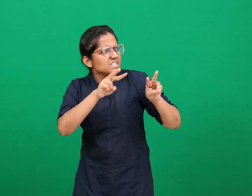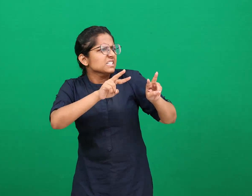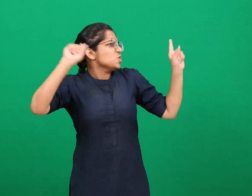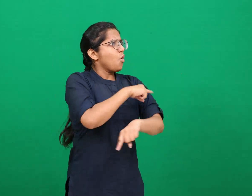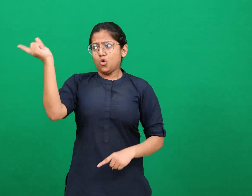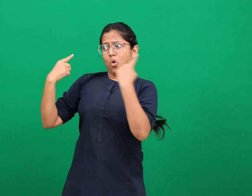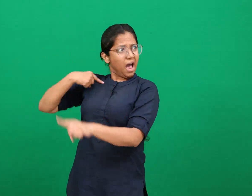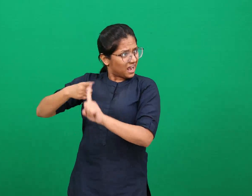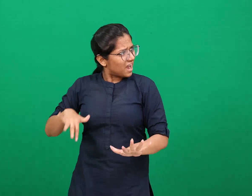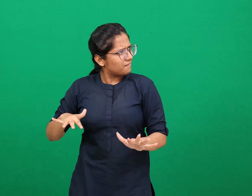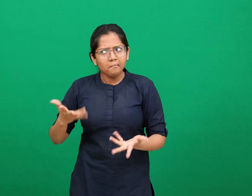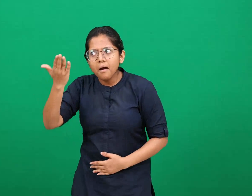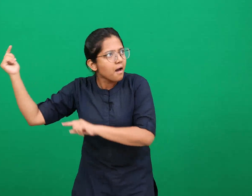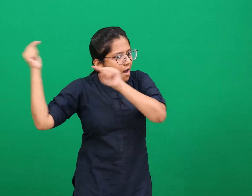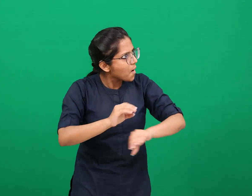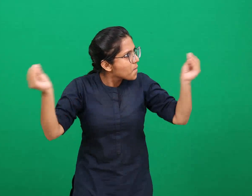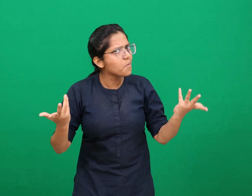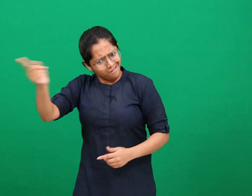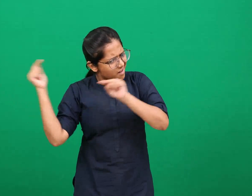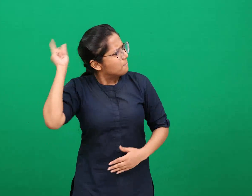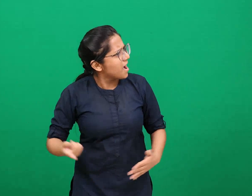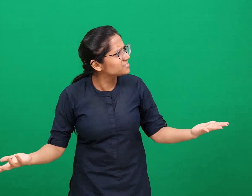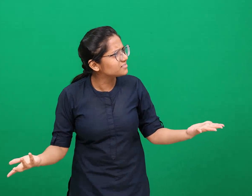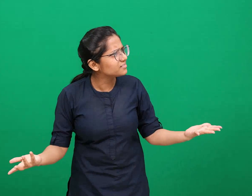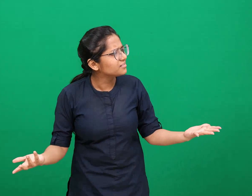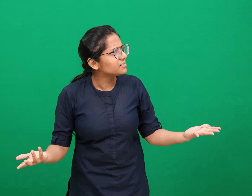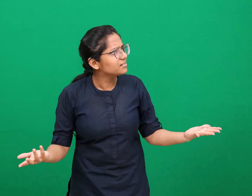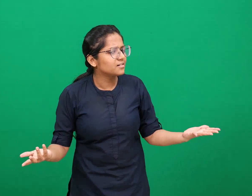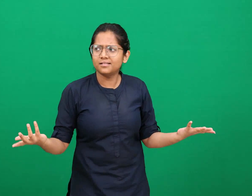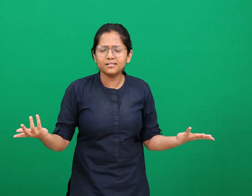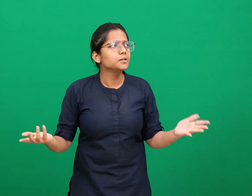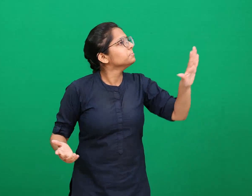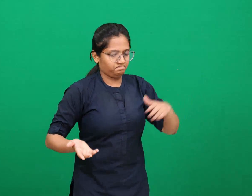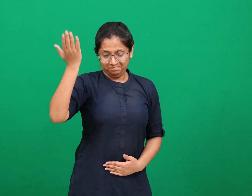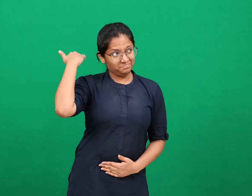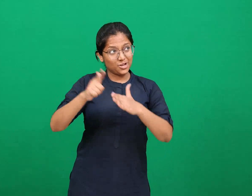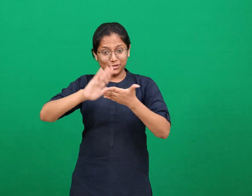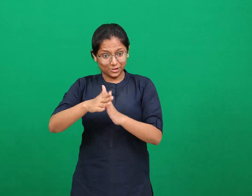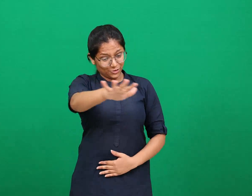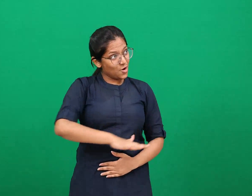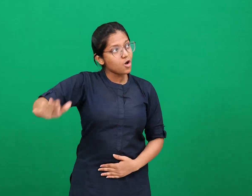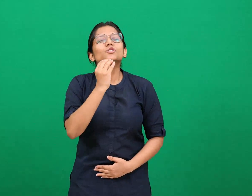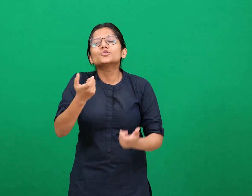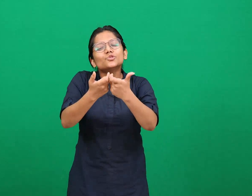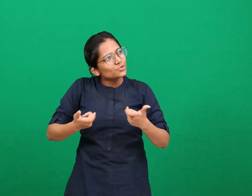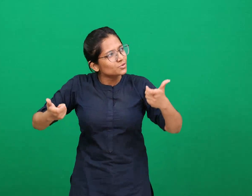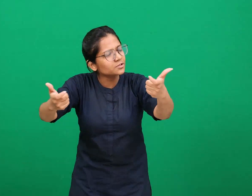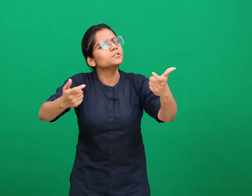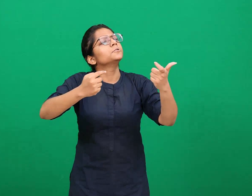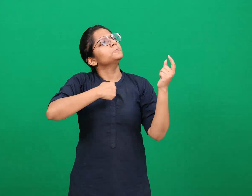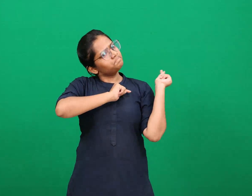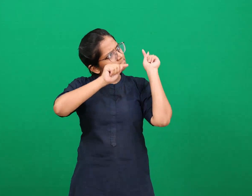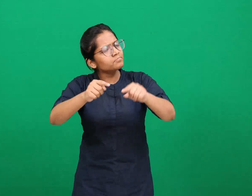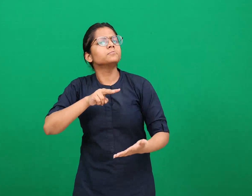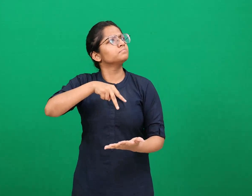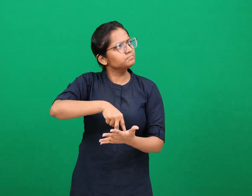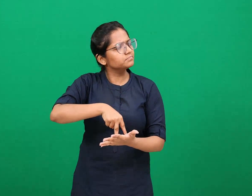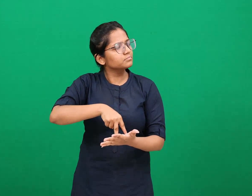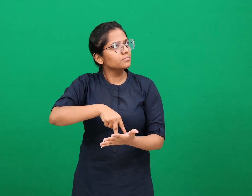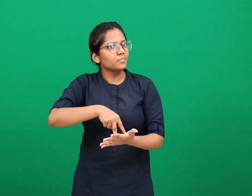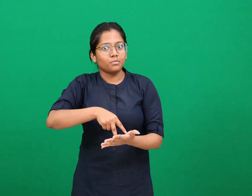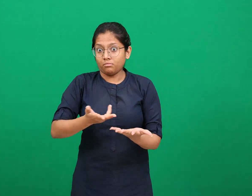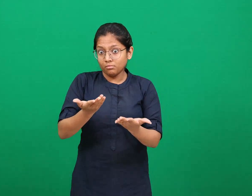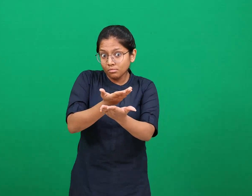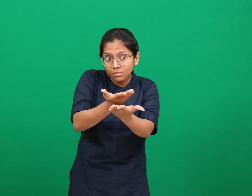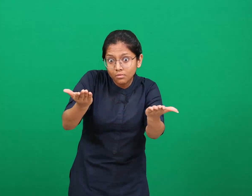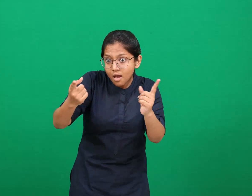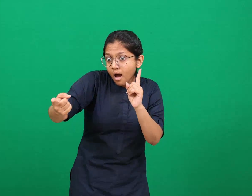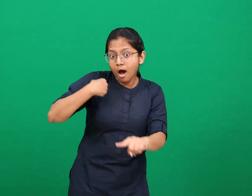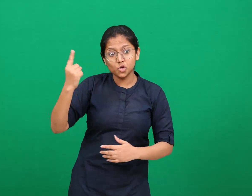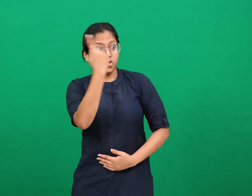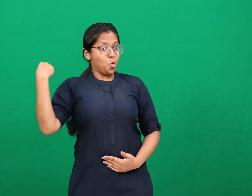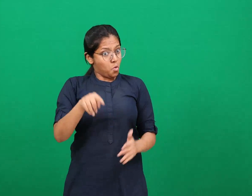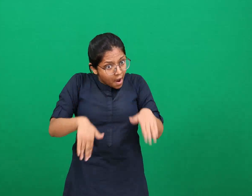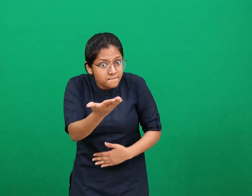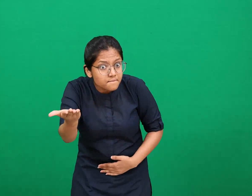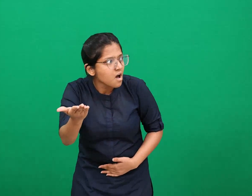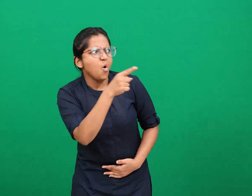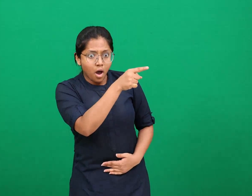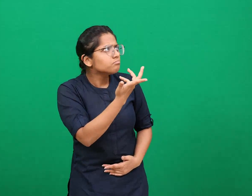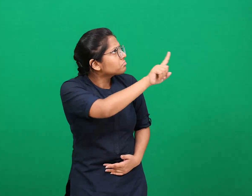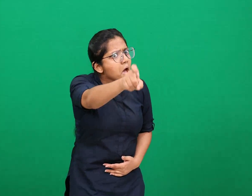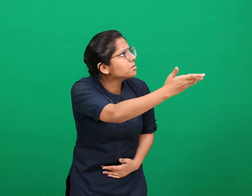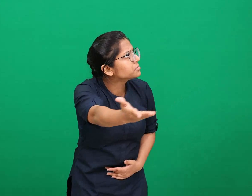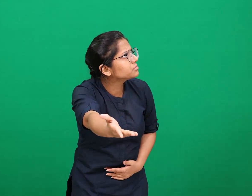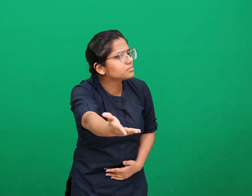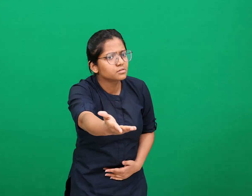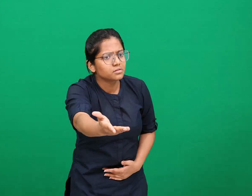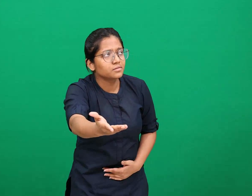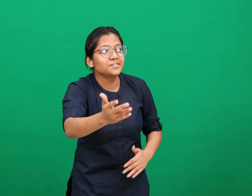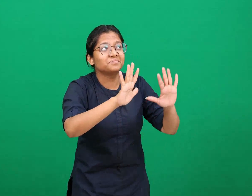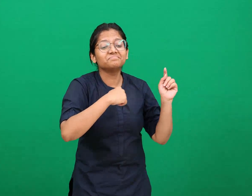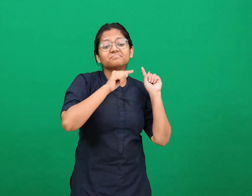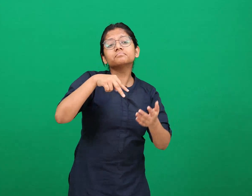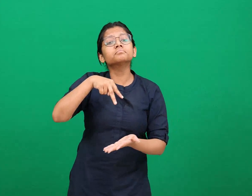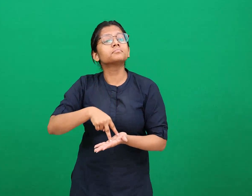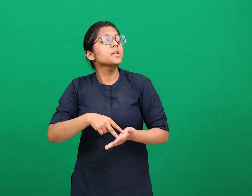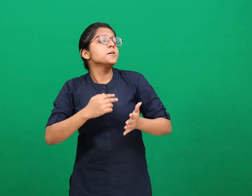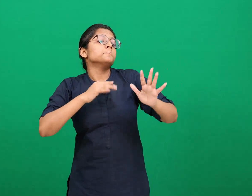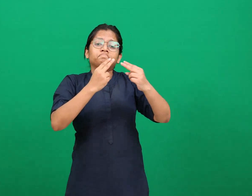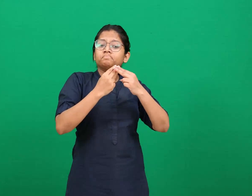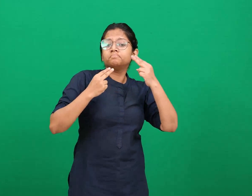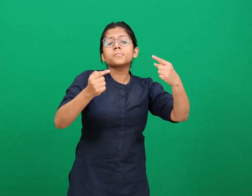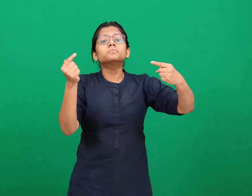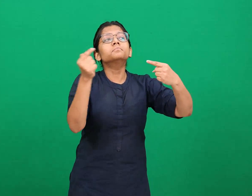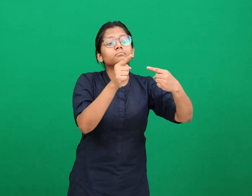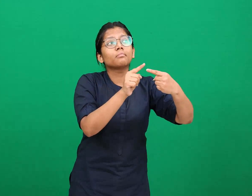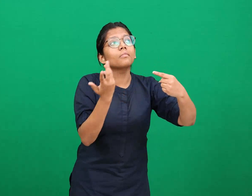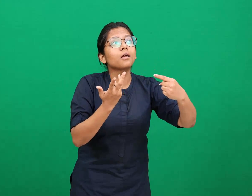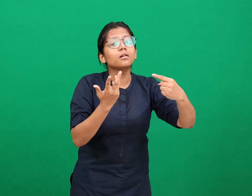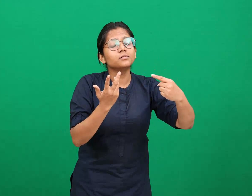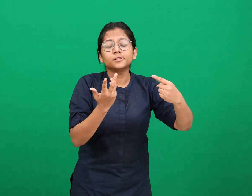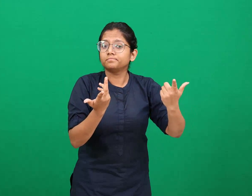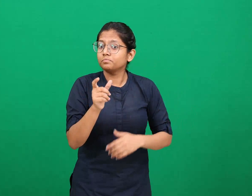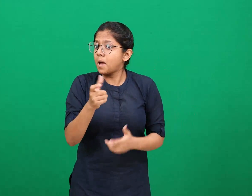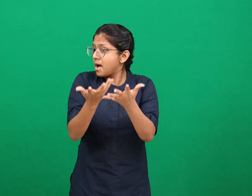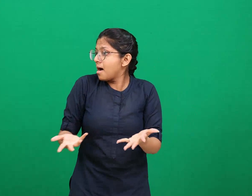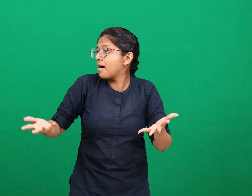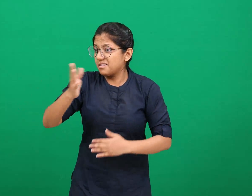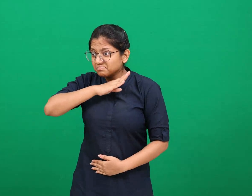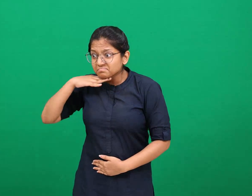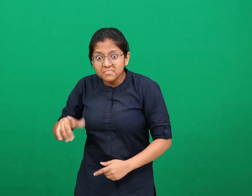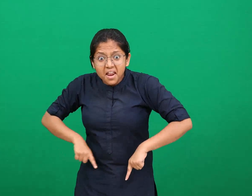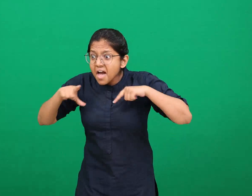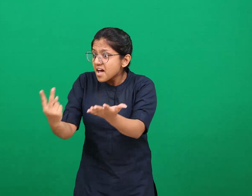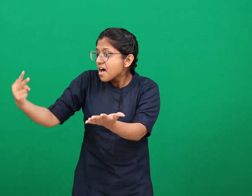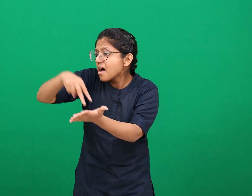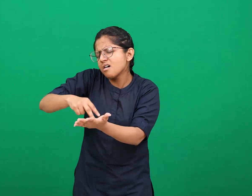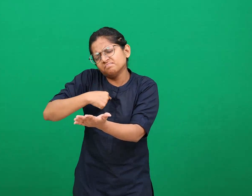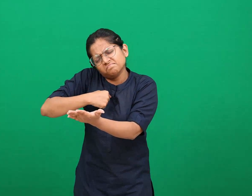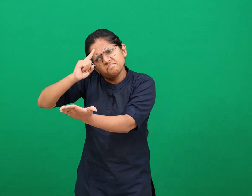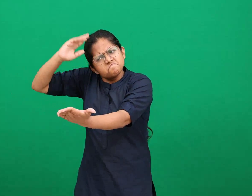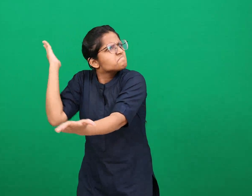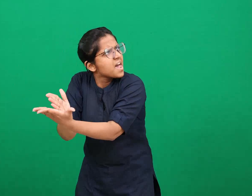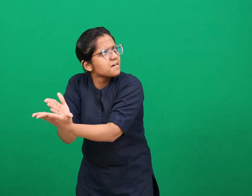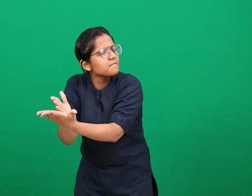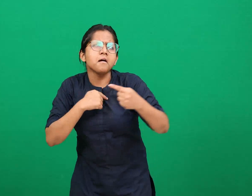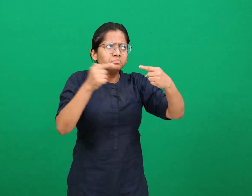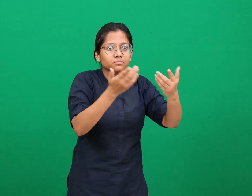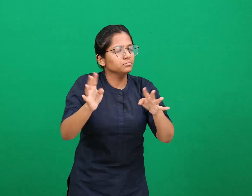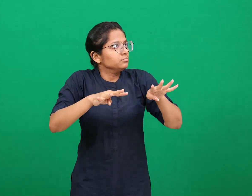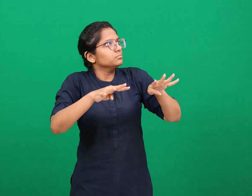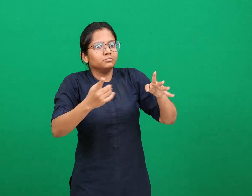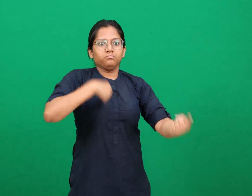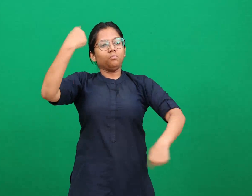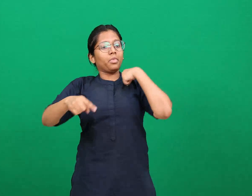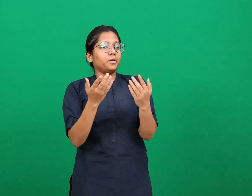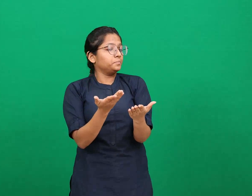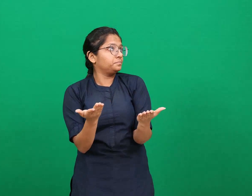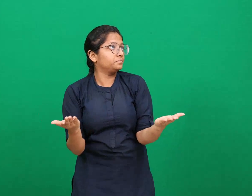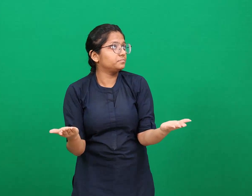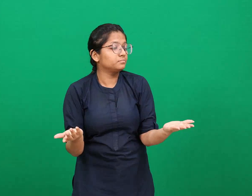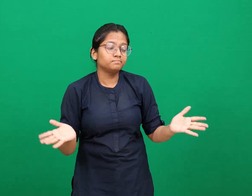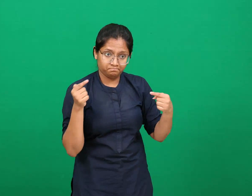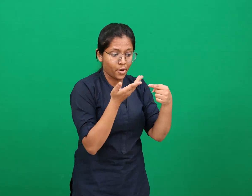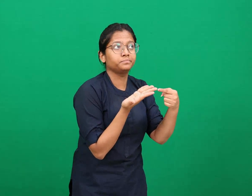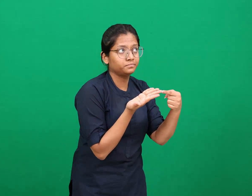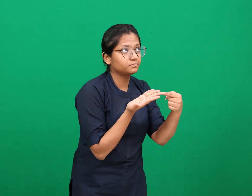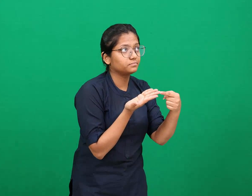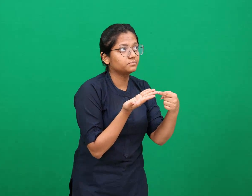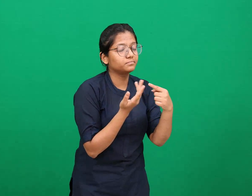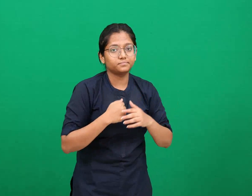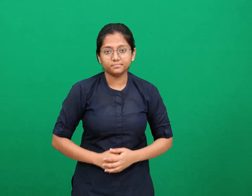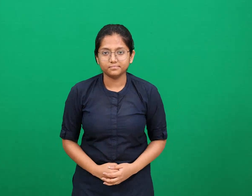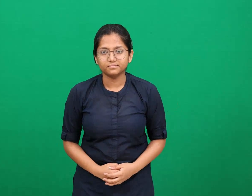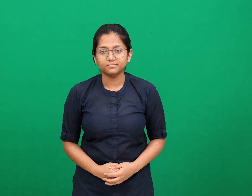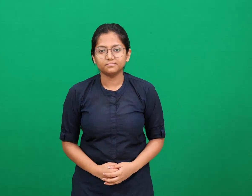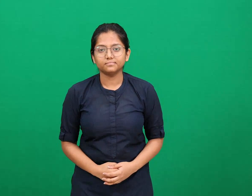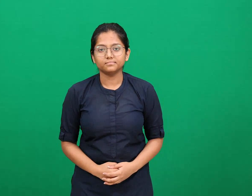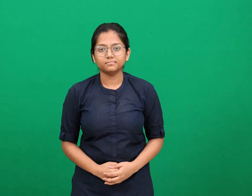Otherwise, let these men state for themselves any crime they found in me when I stood before the Sanhedrin, unless it was this one thing I called out as I stood in their presence: ' It is concerning the resurrection of the dead that I am on trial before you today.'"